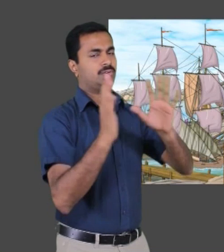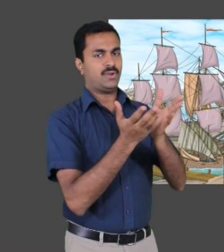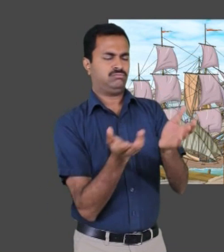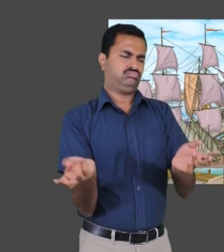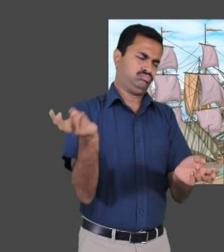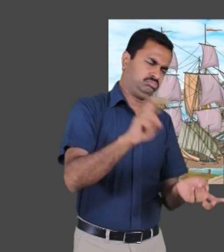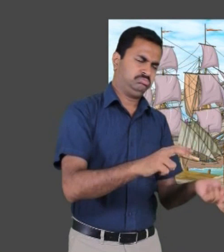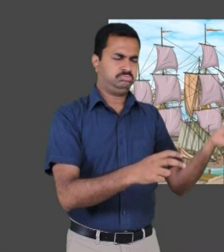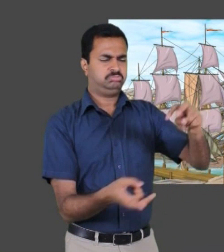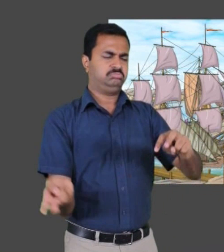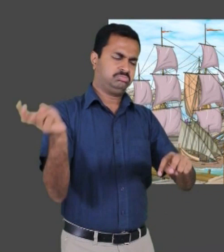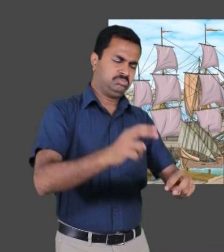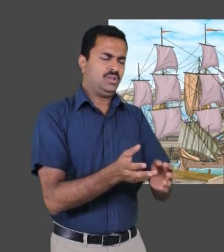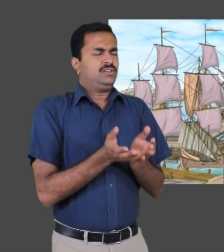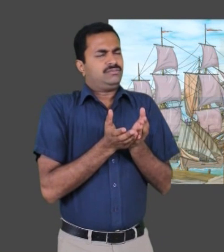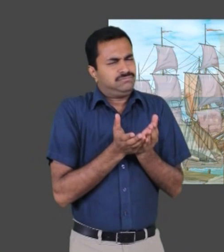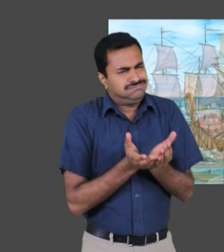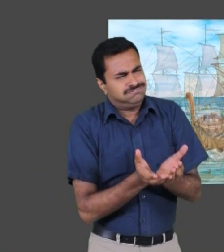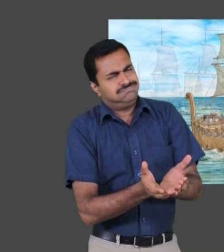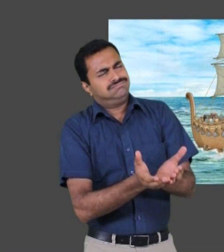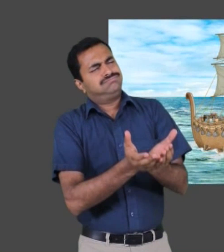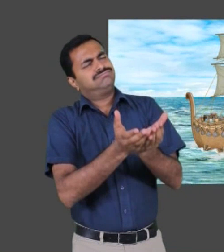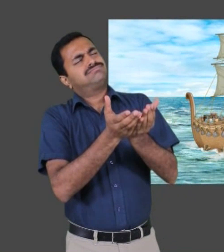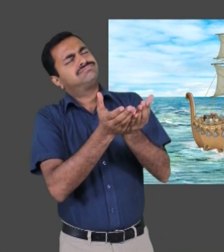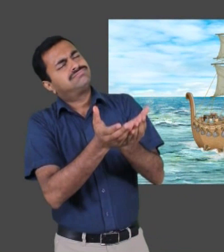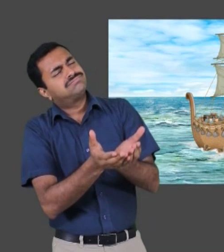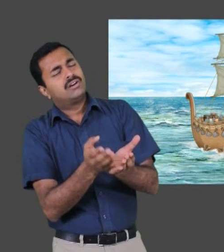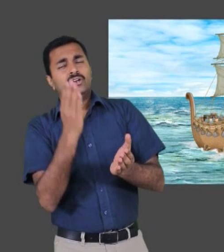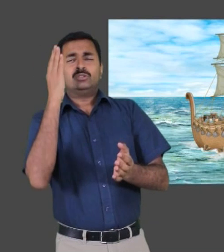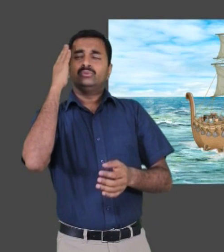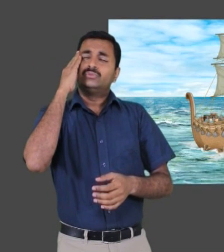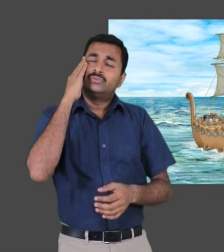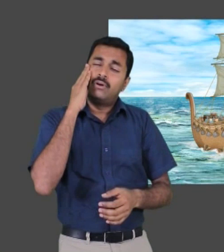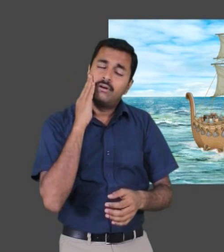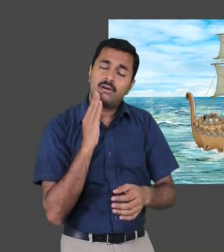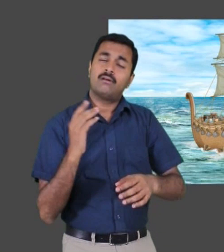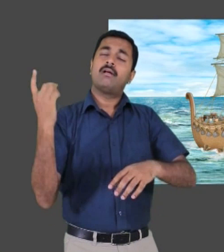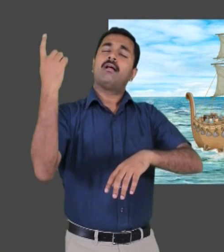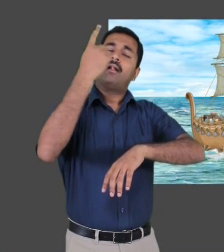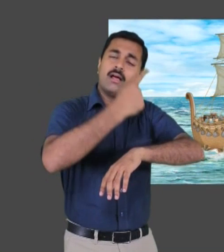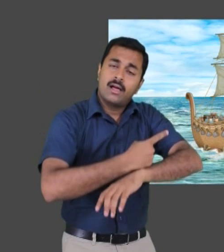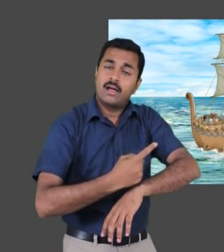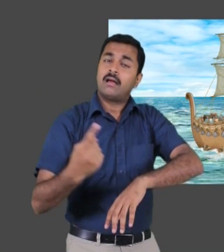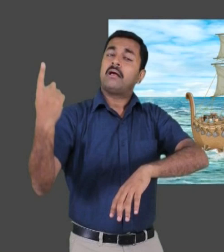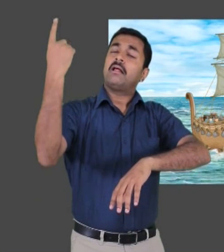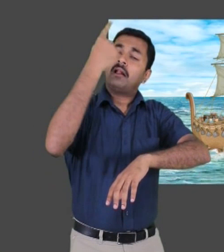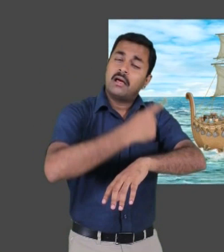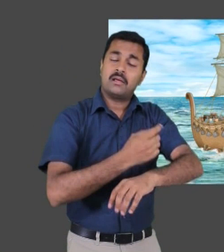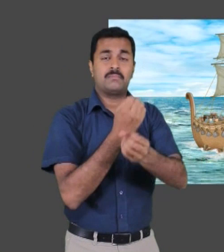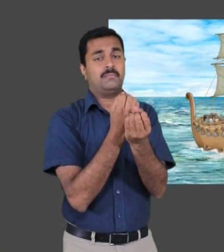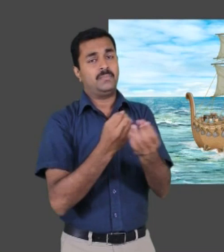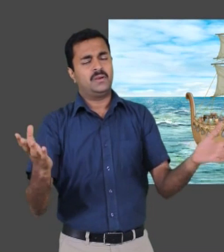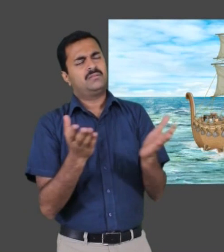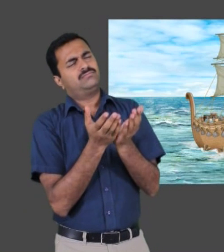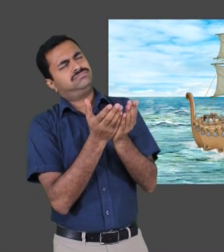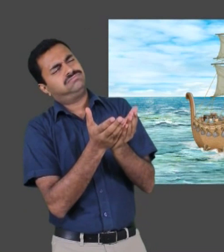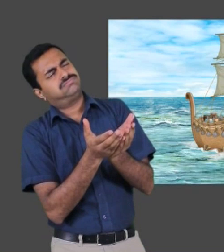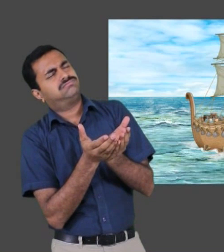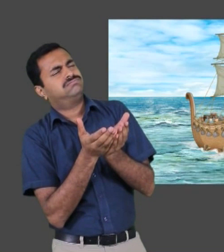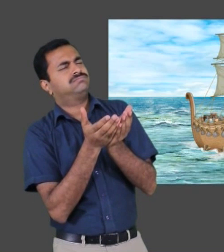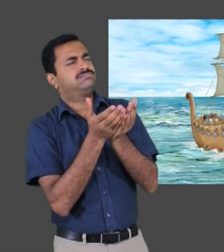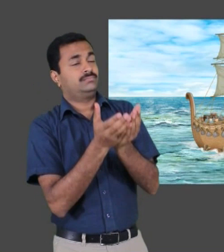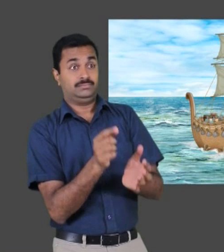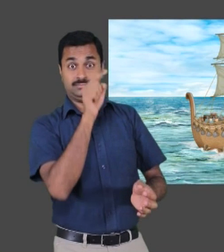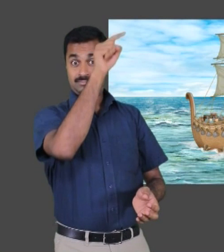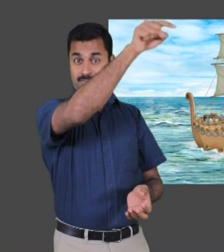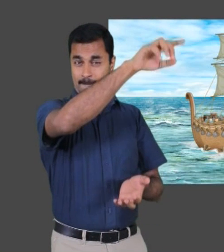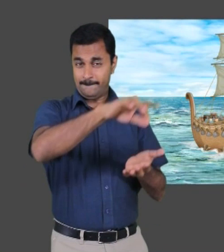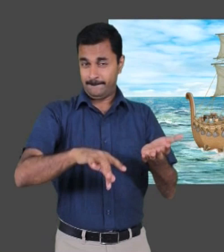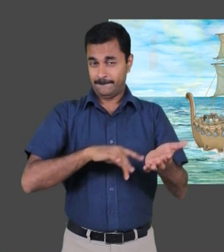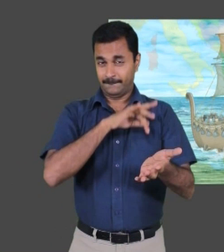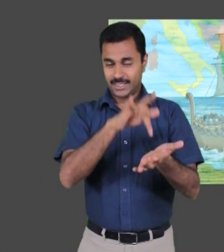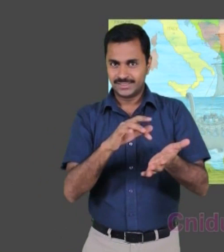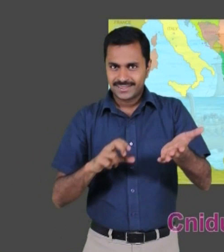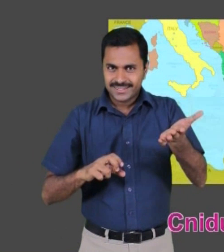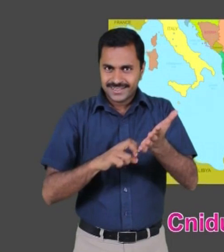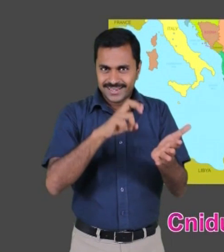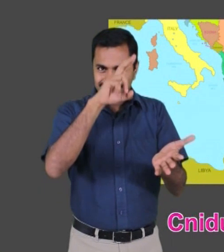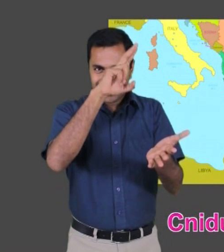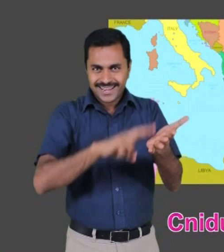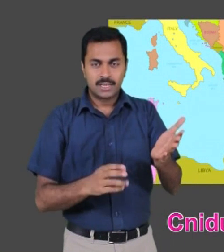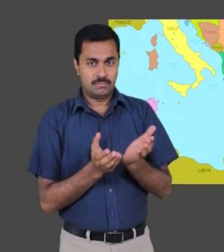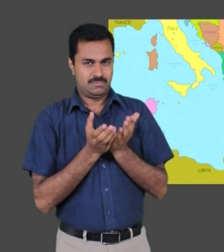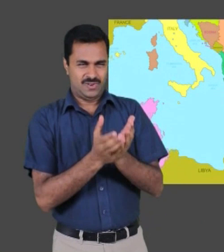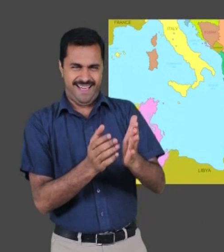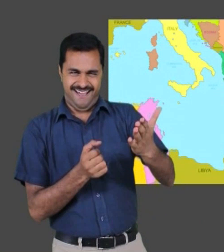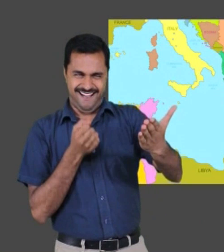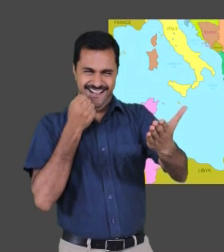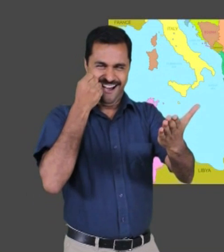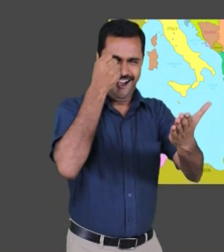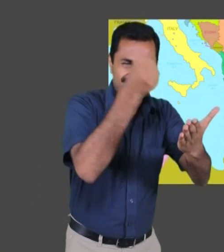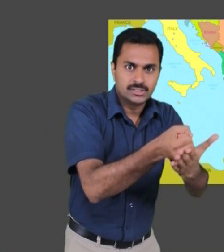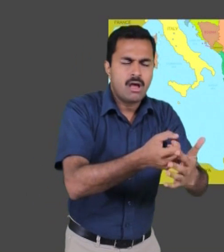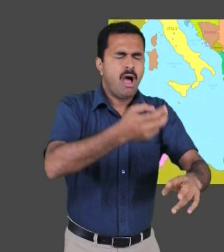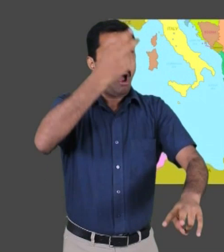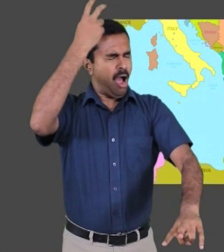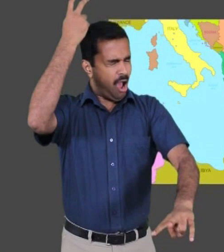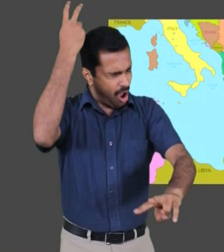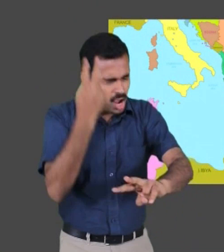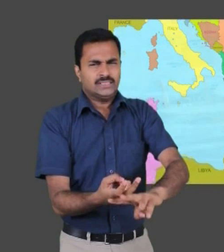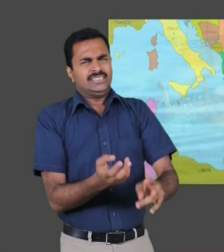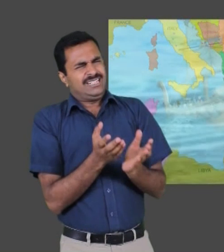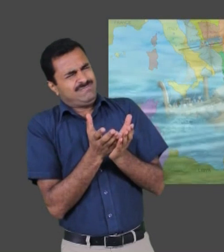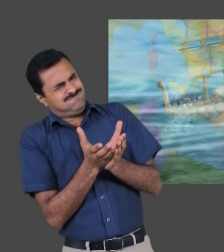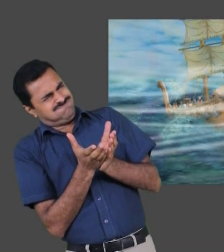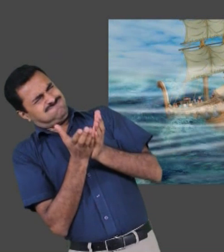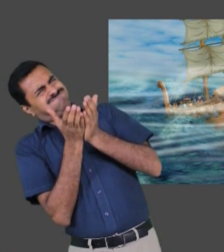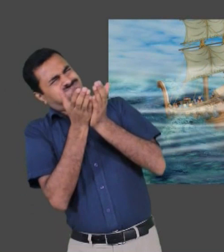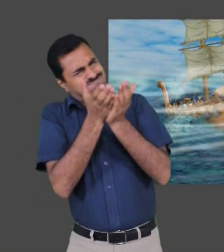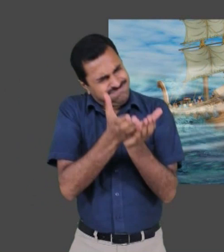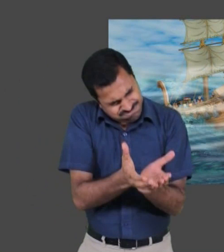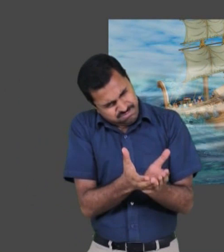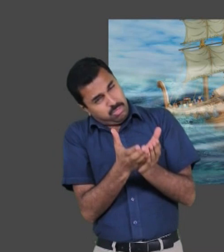After sailing slowly for many days, we arrived off Cnidus.